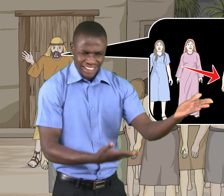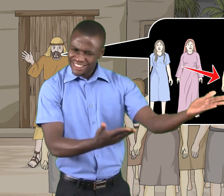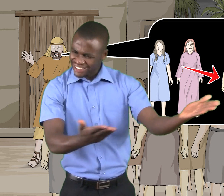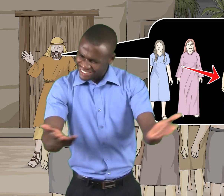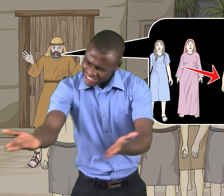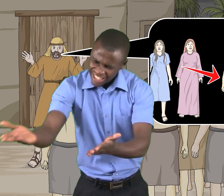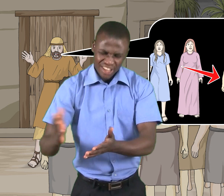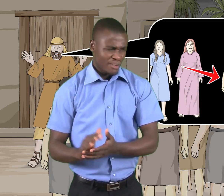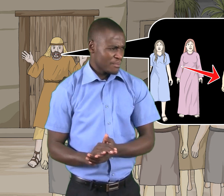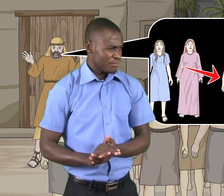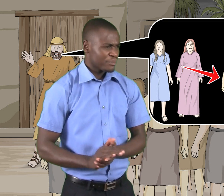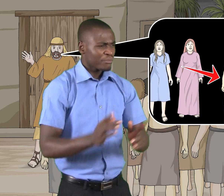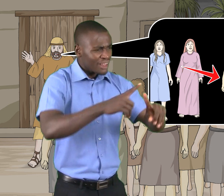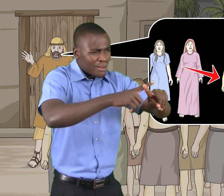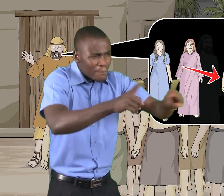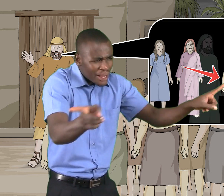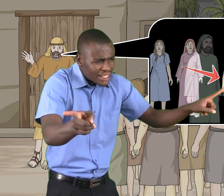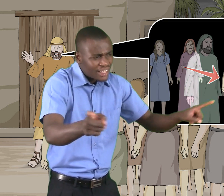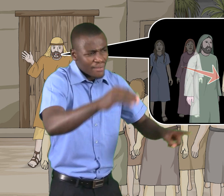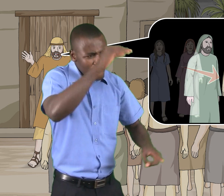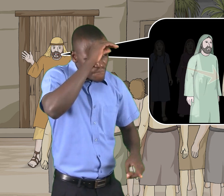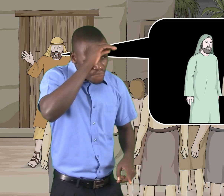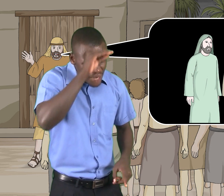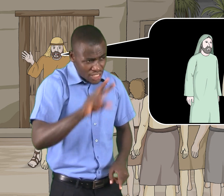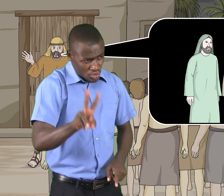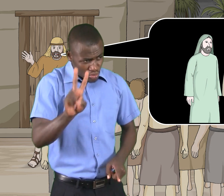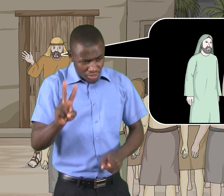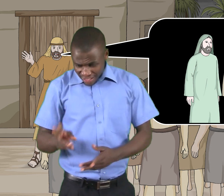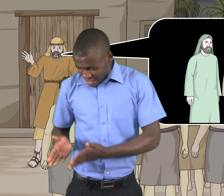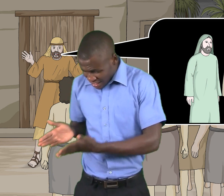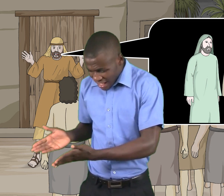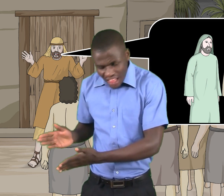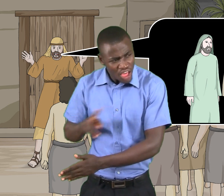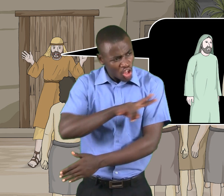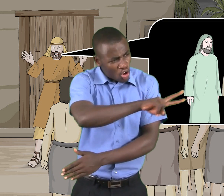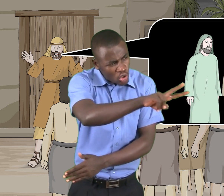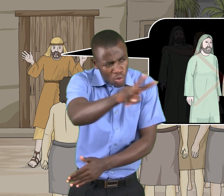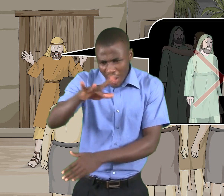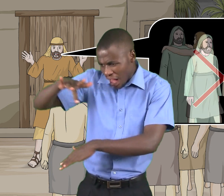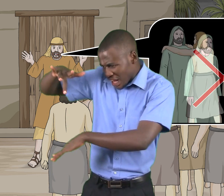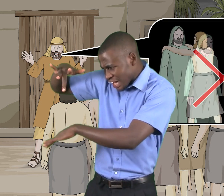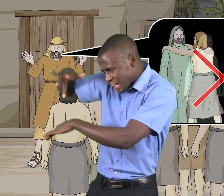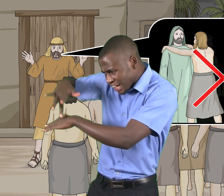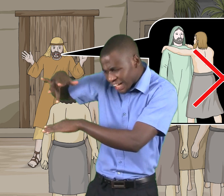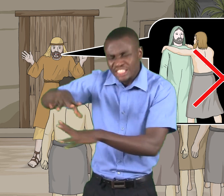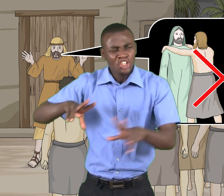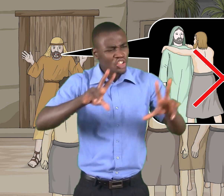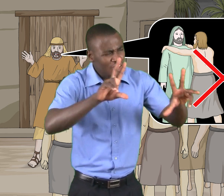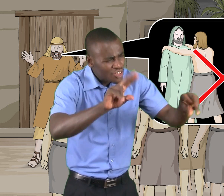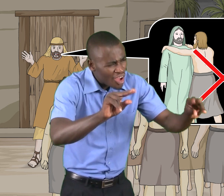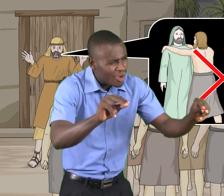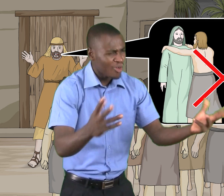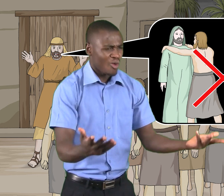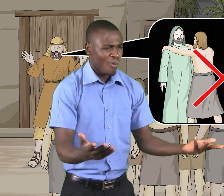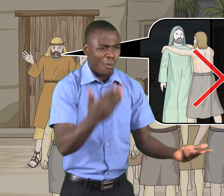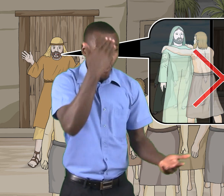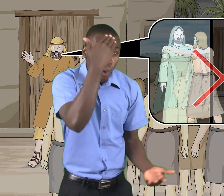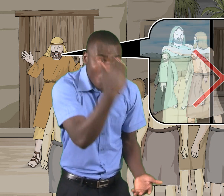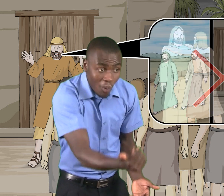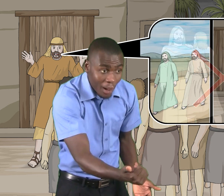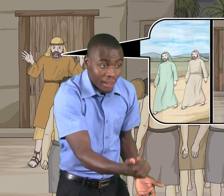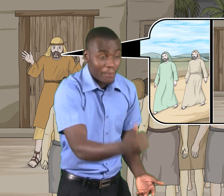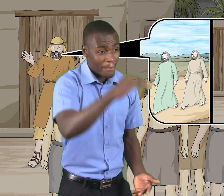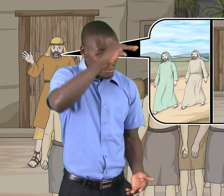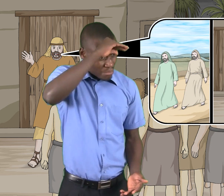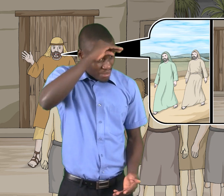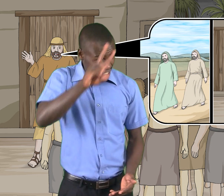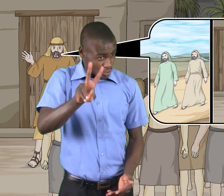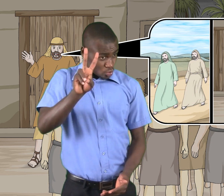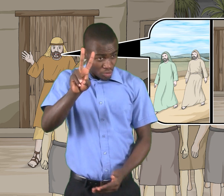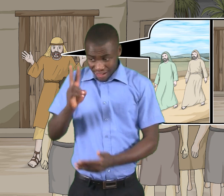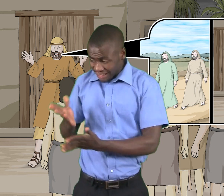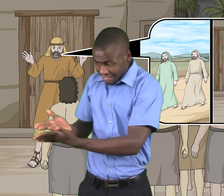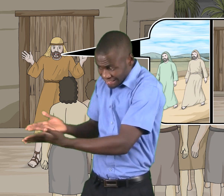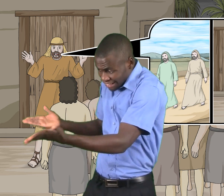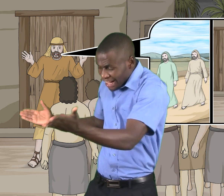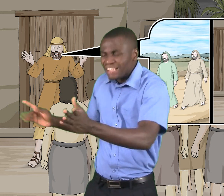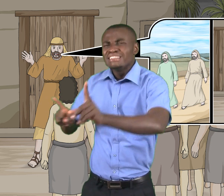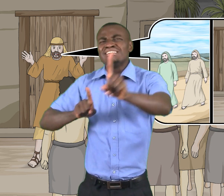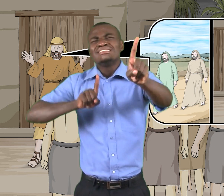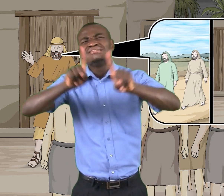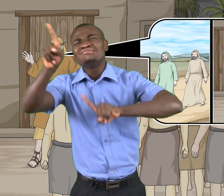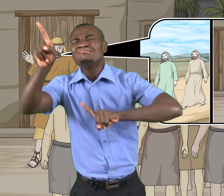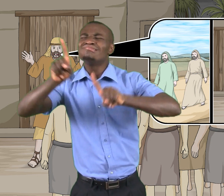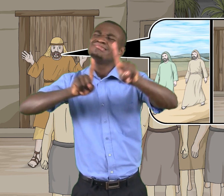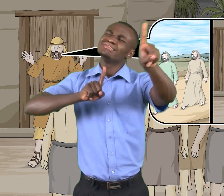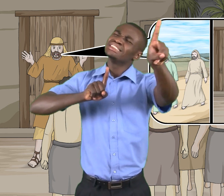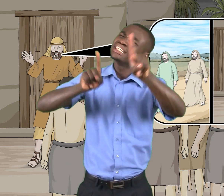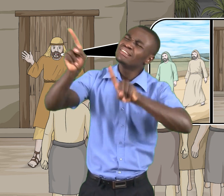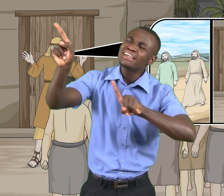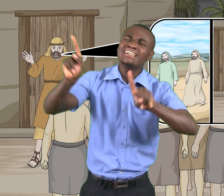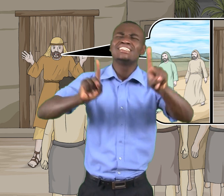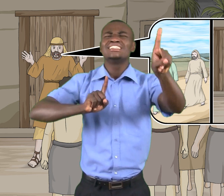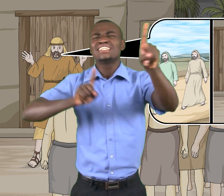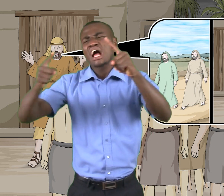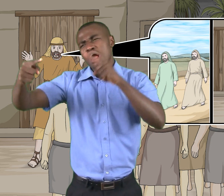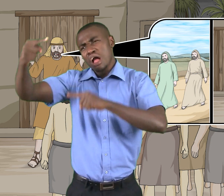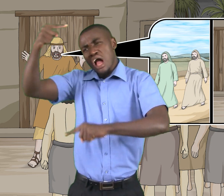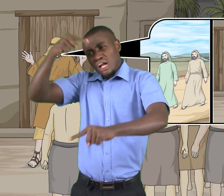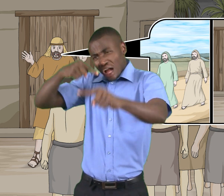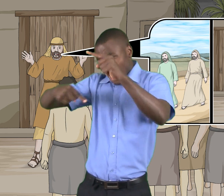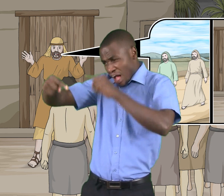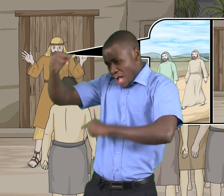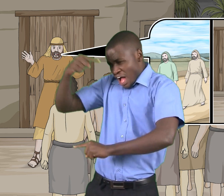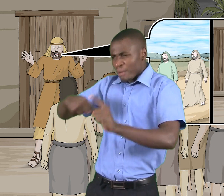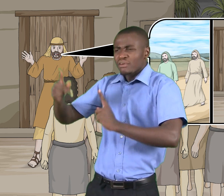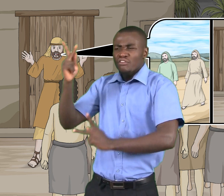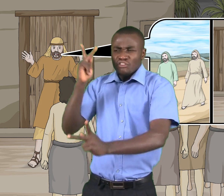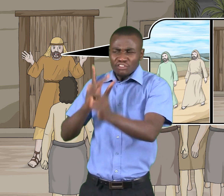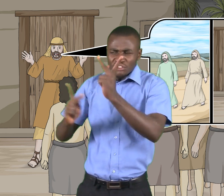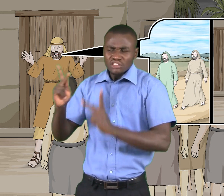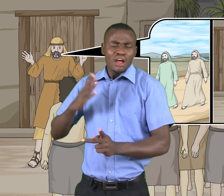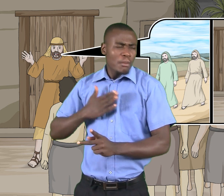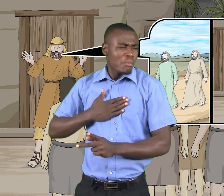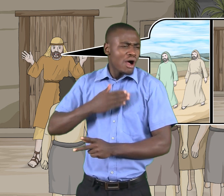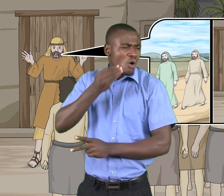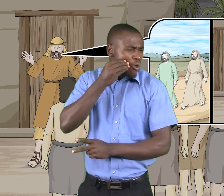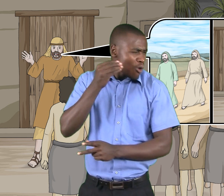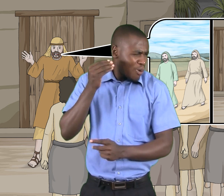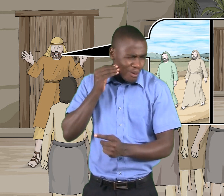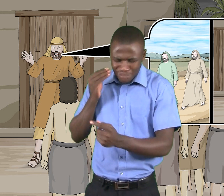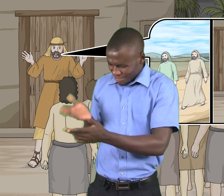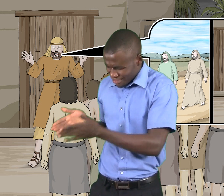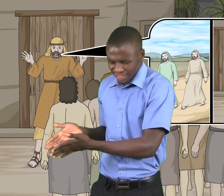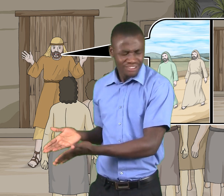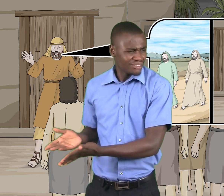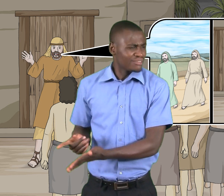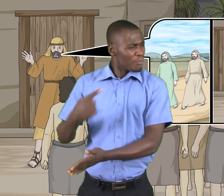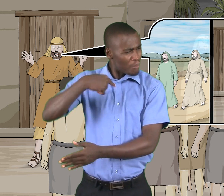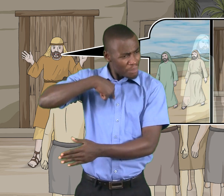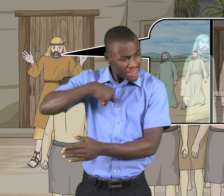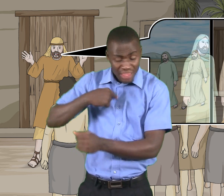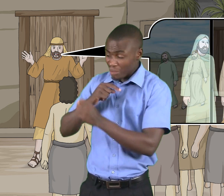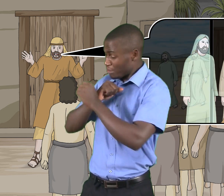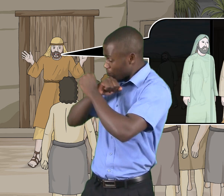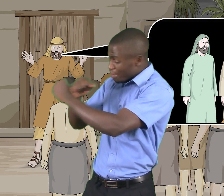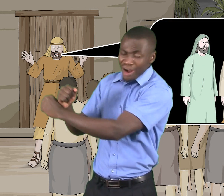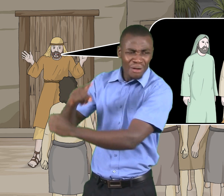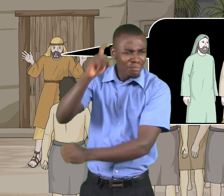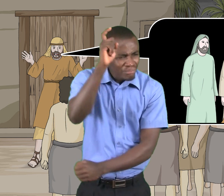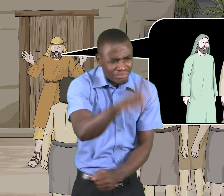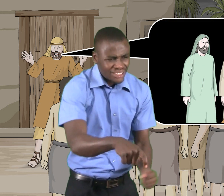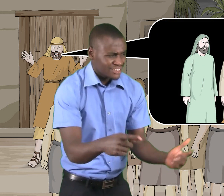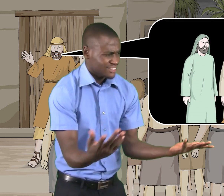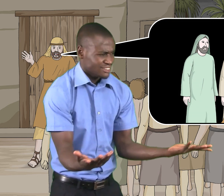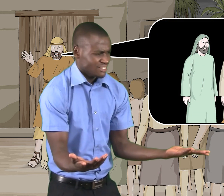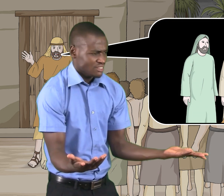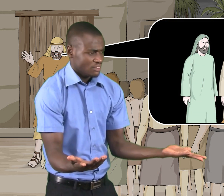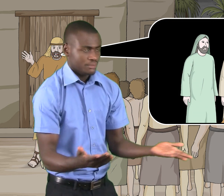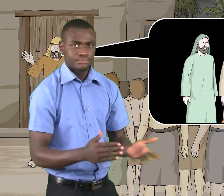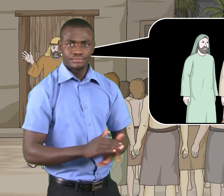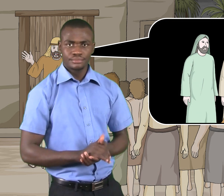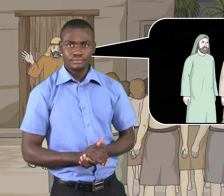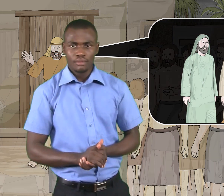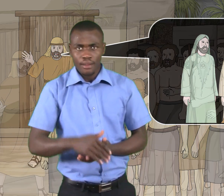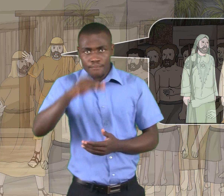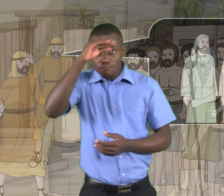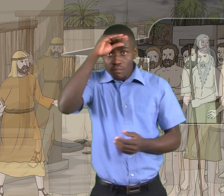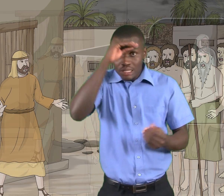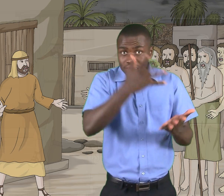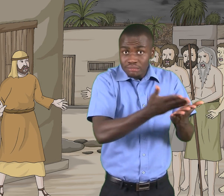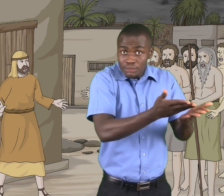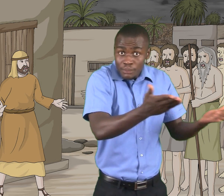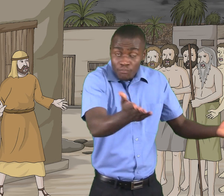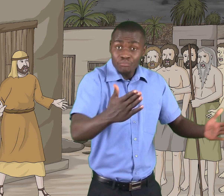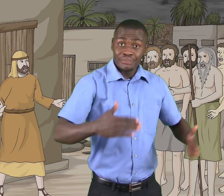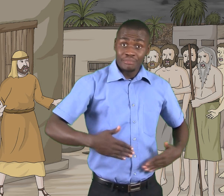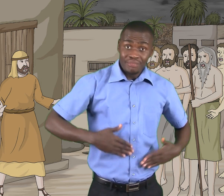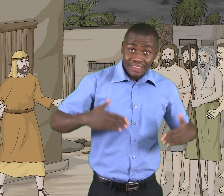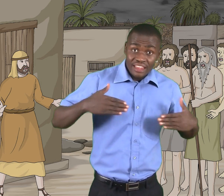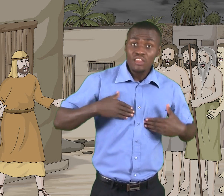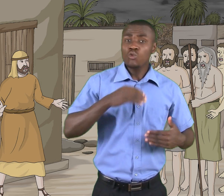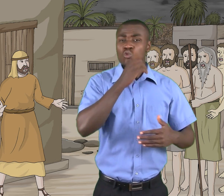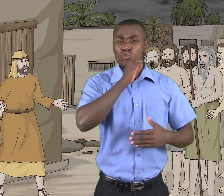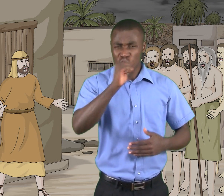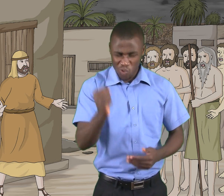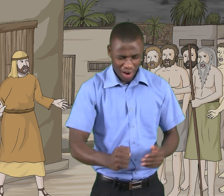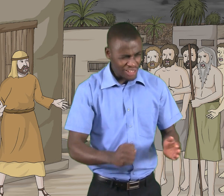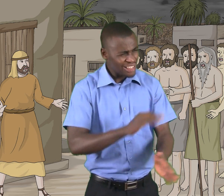But do not do anything to these men, for they have come under the protection of my roof.”